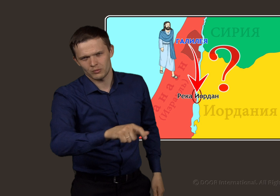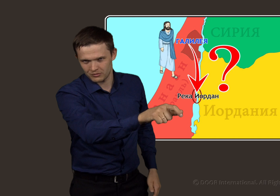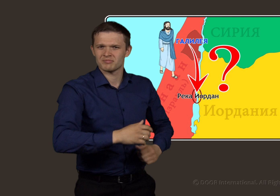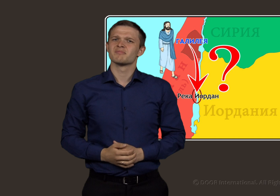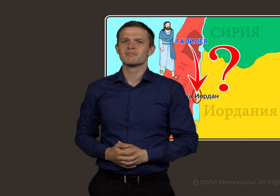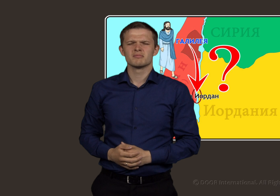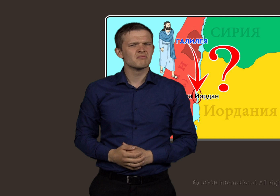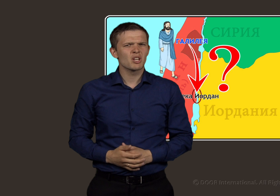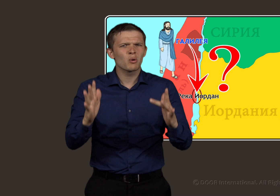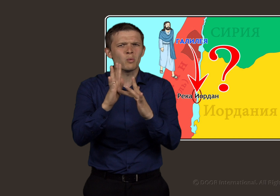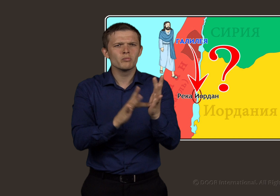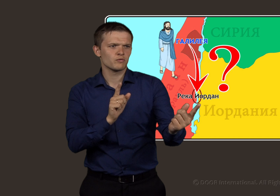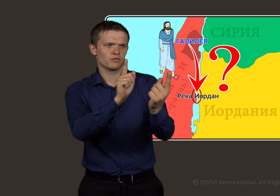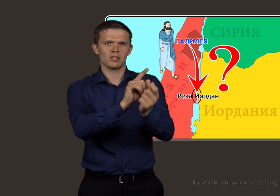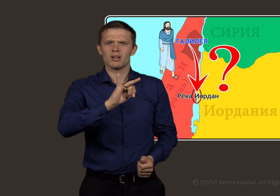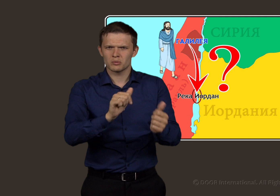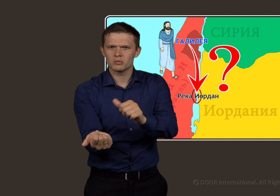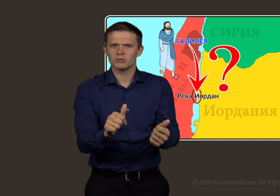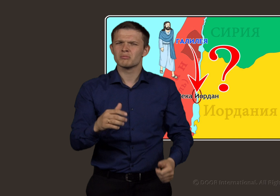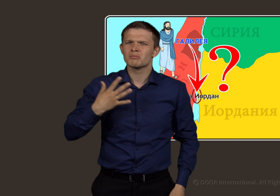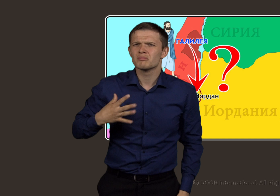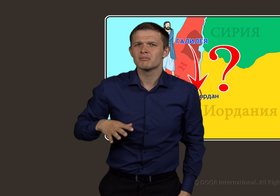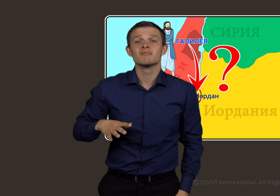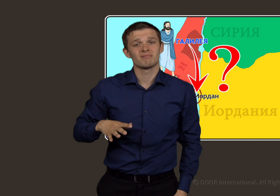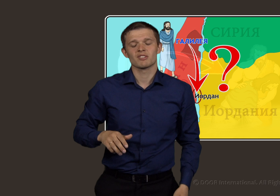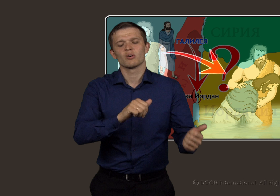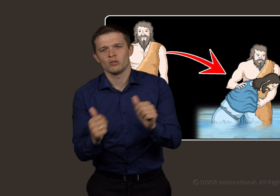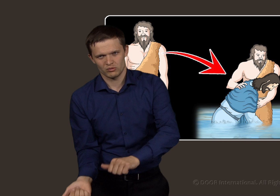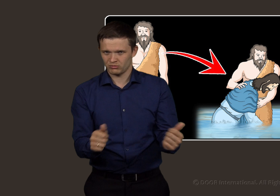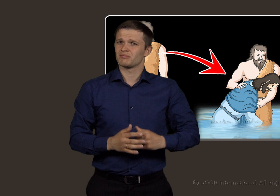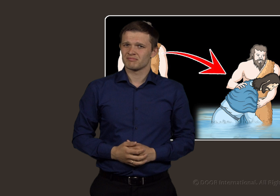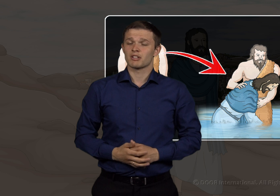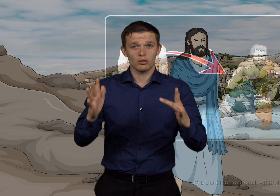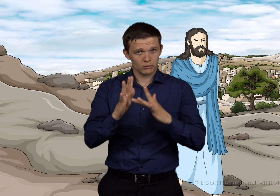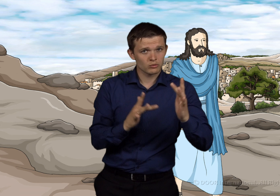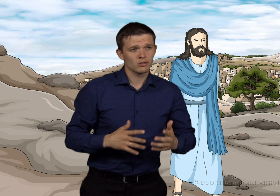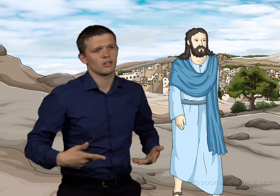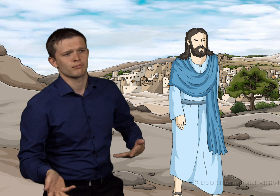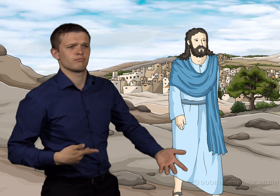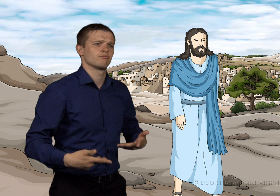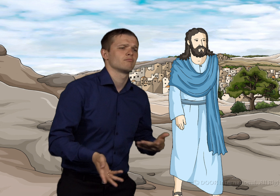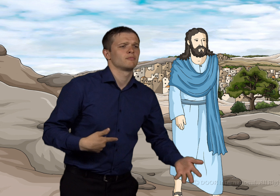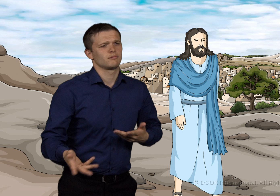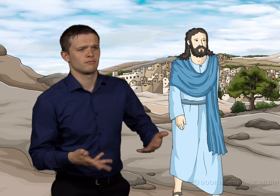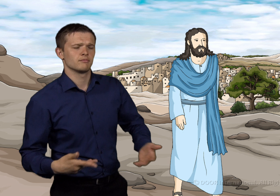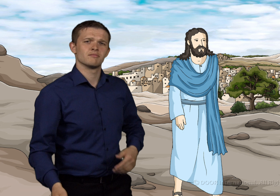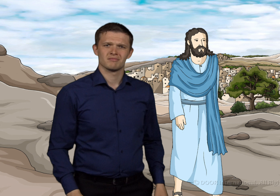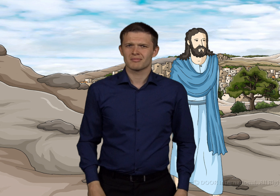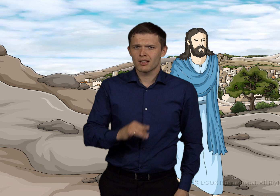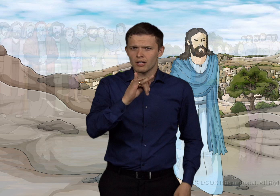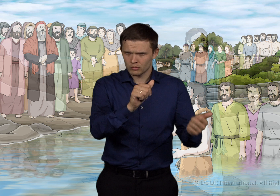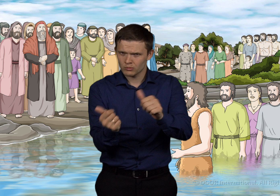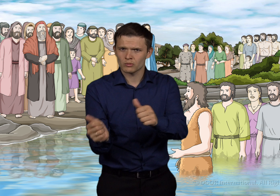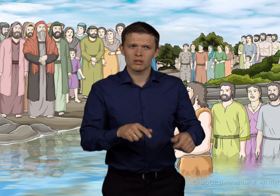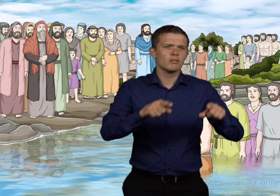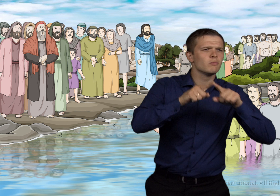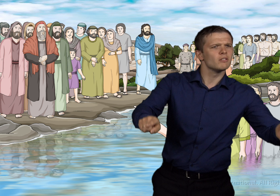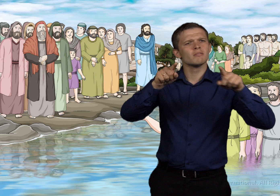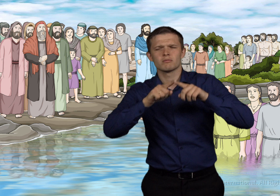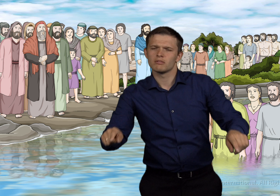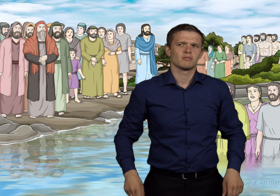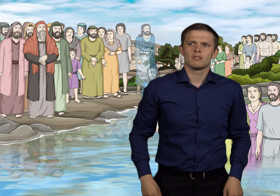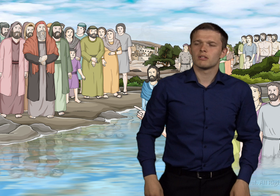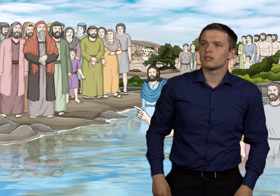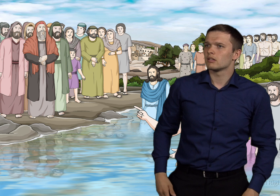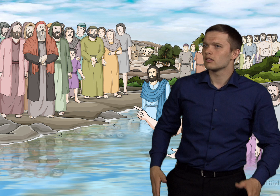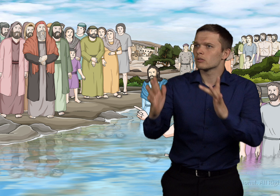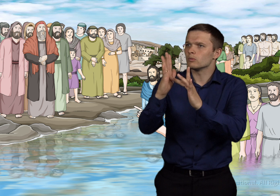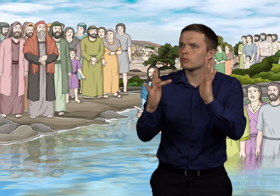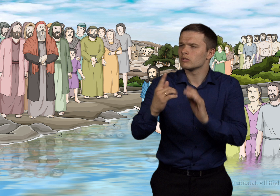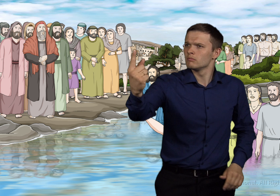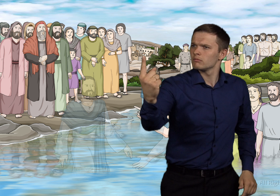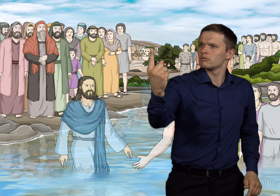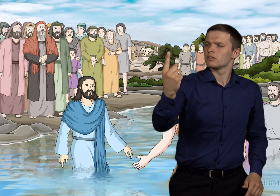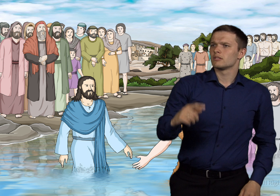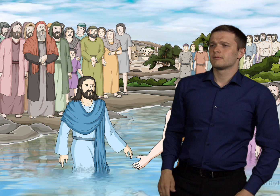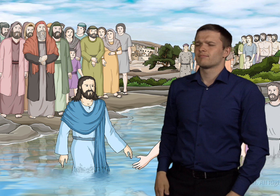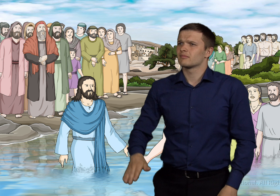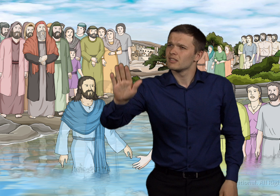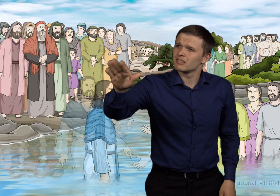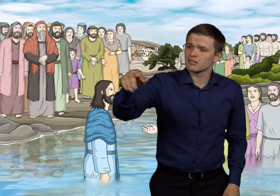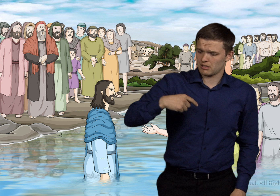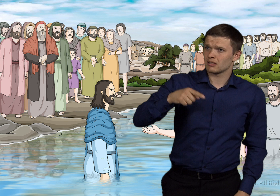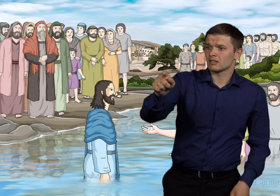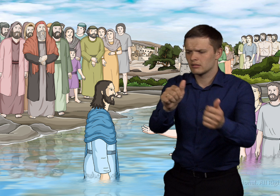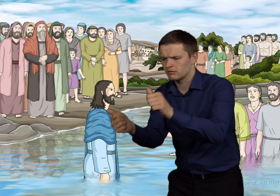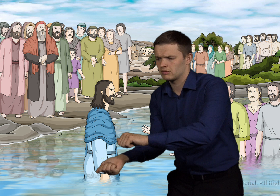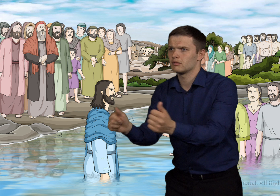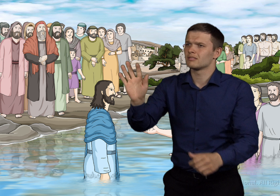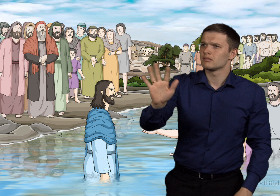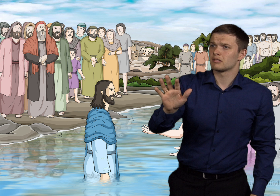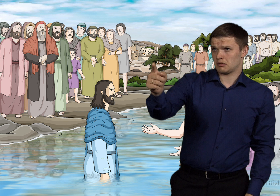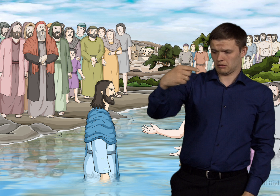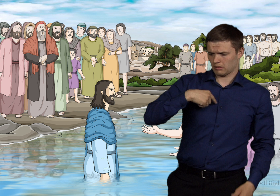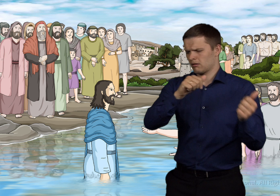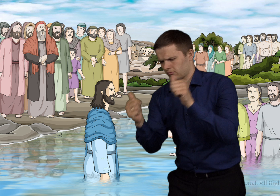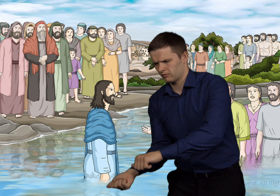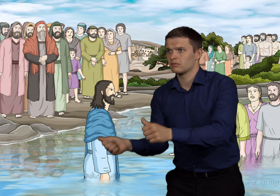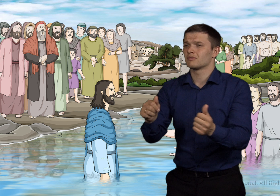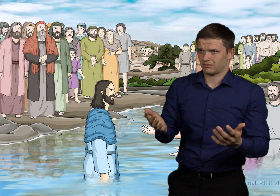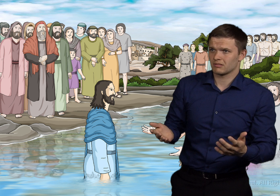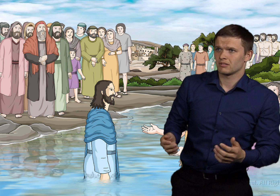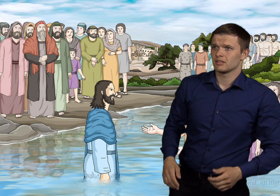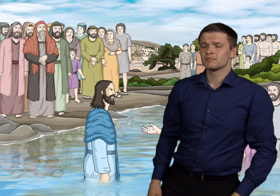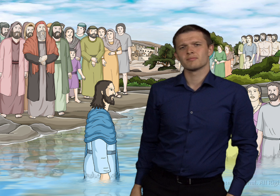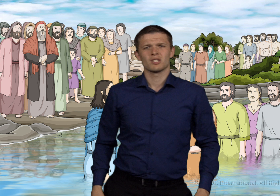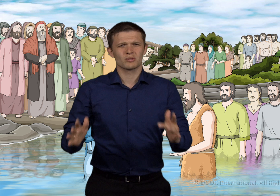But John tried to prevent Him, saying, “I need to be baptized by You, and do You come to me?” “Let it be so now,” Jesus replied.